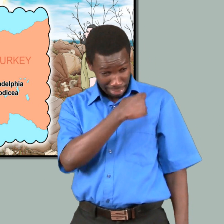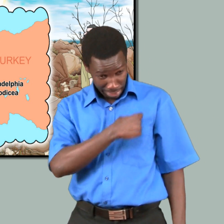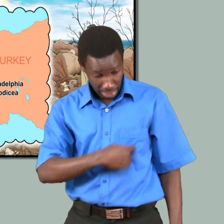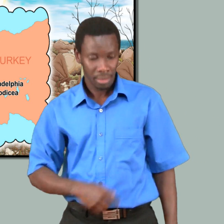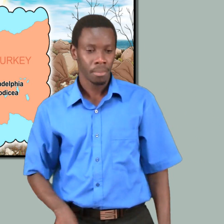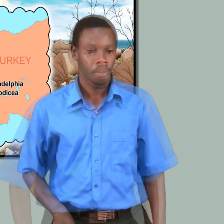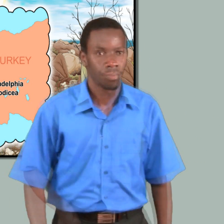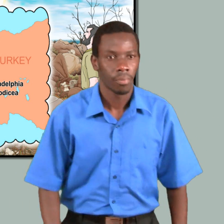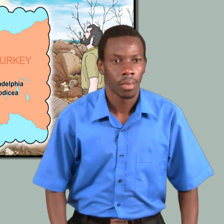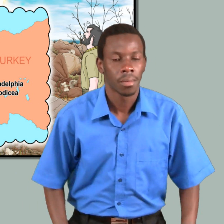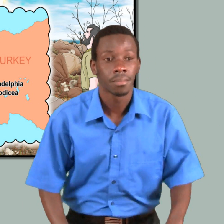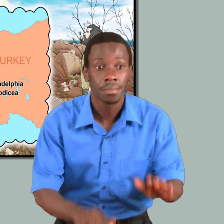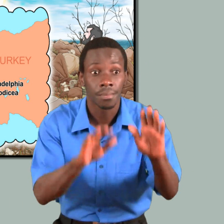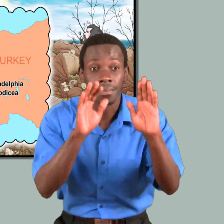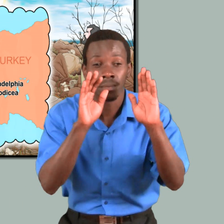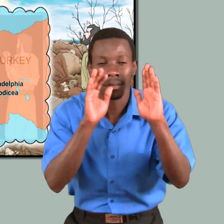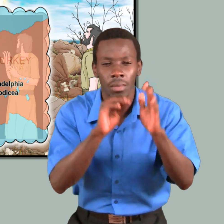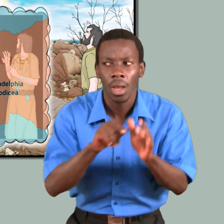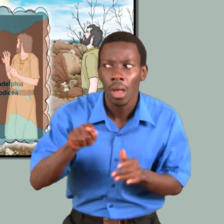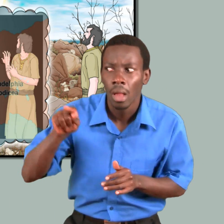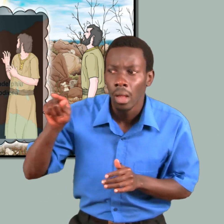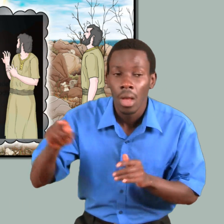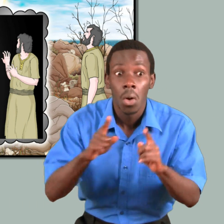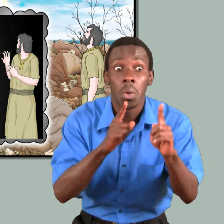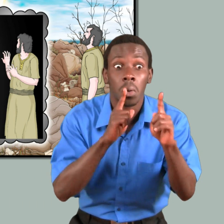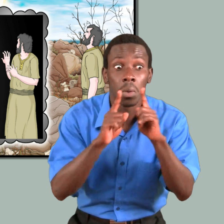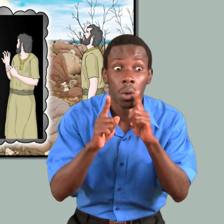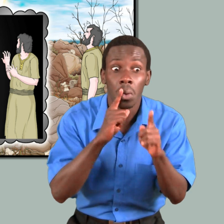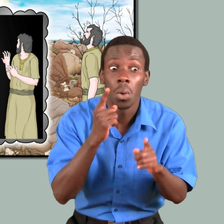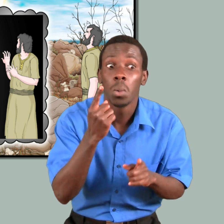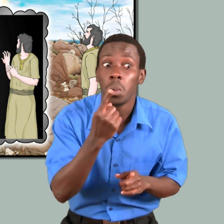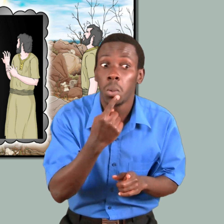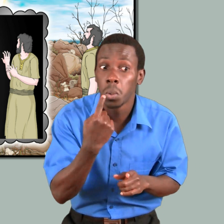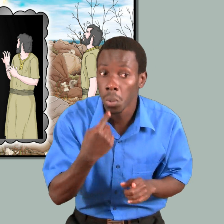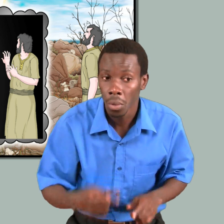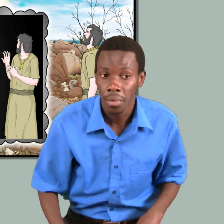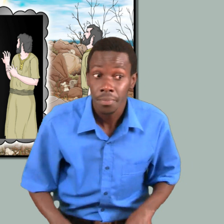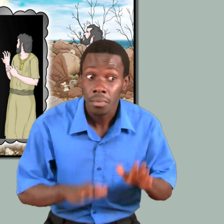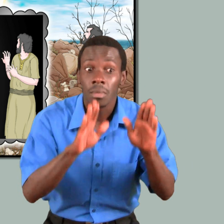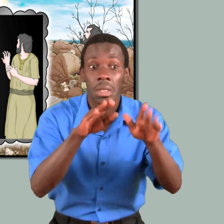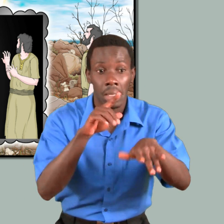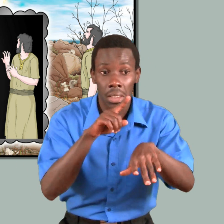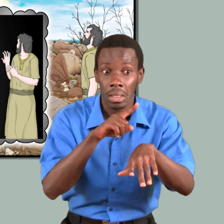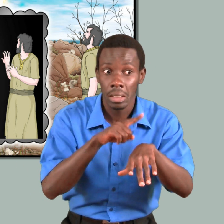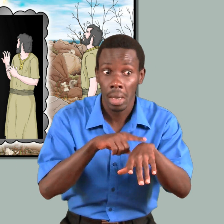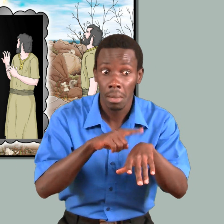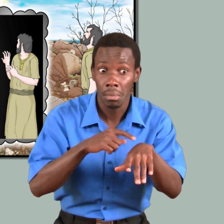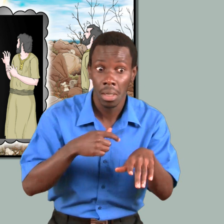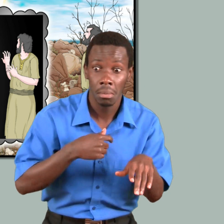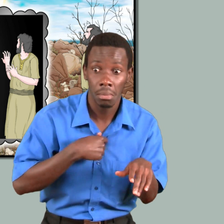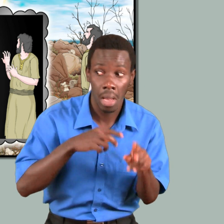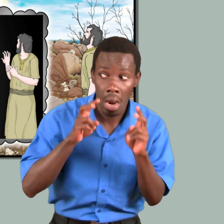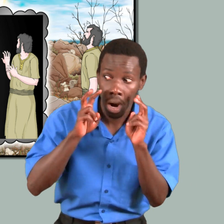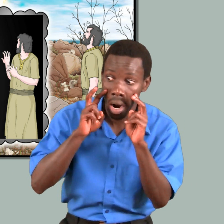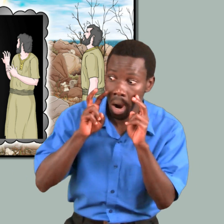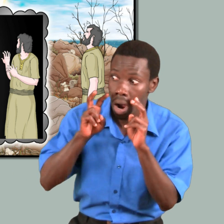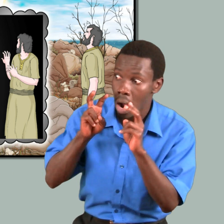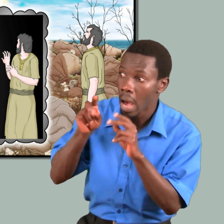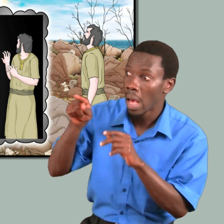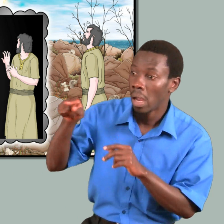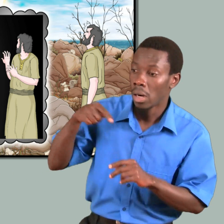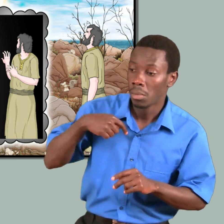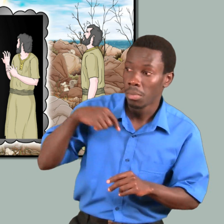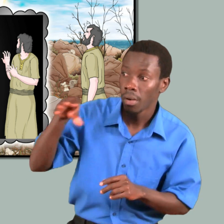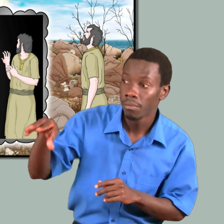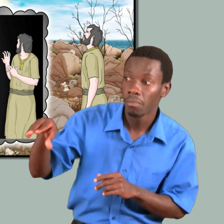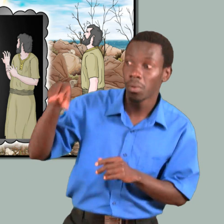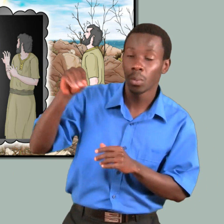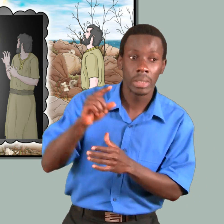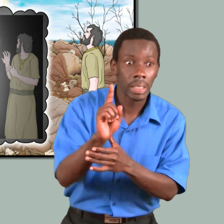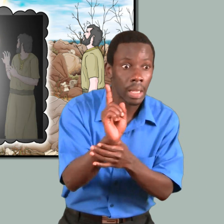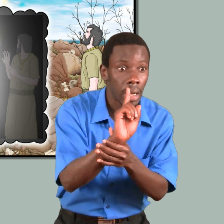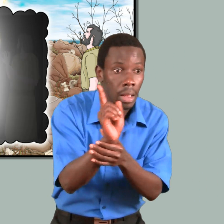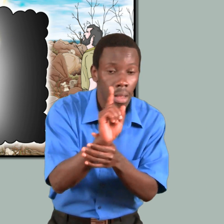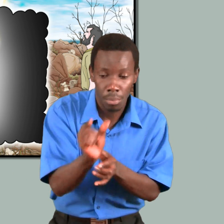Then I turned to see the voice that was speaking with me.